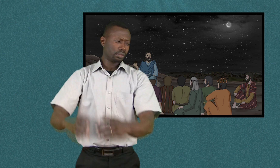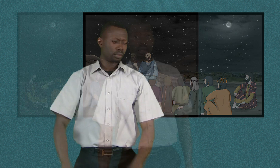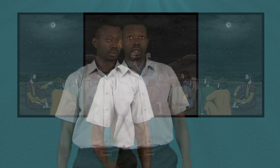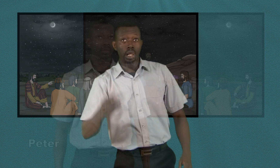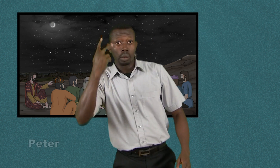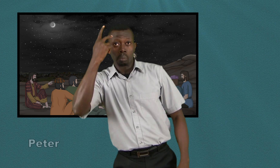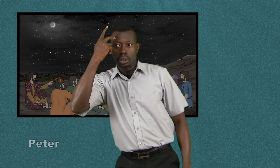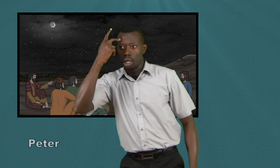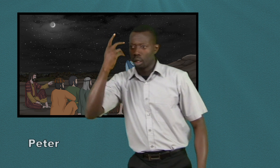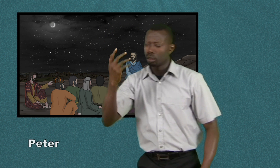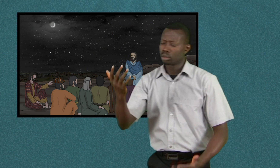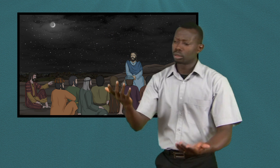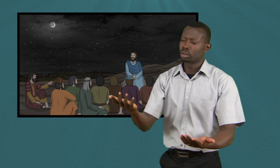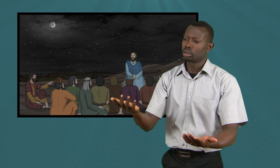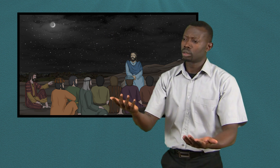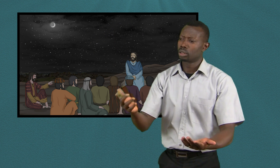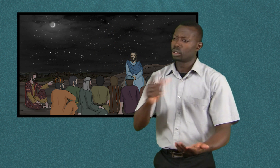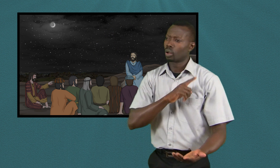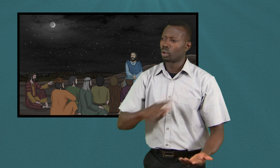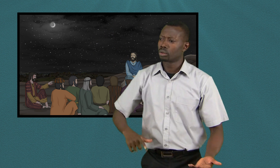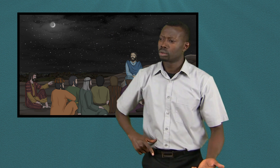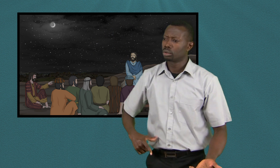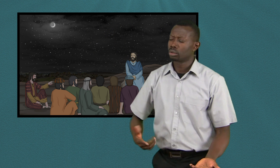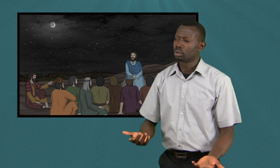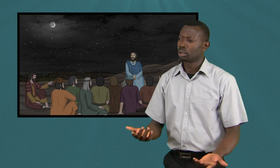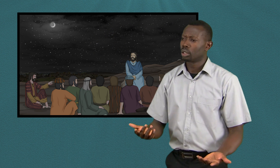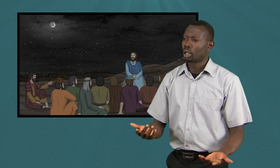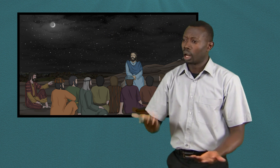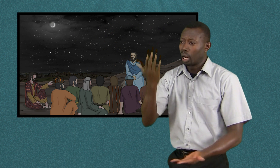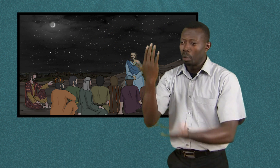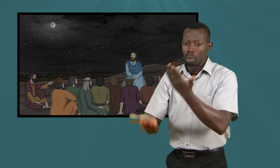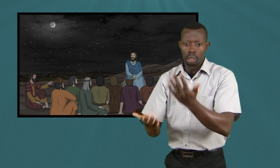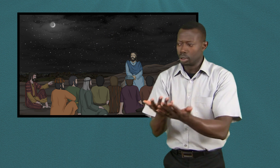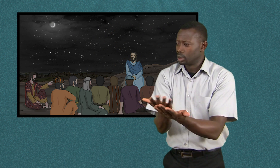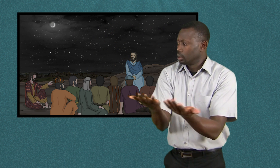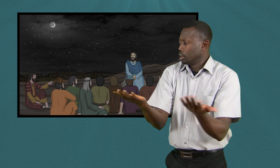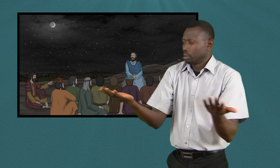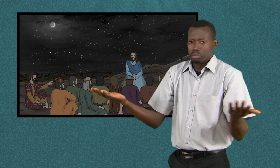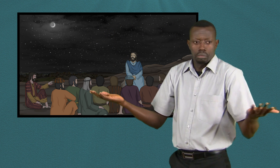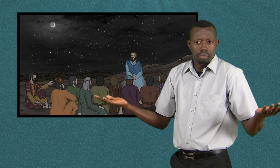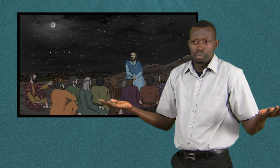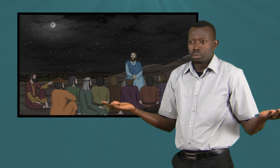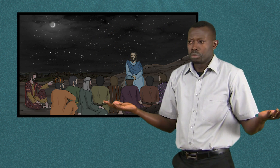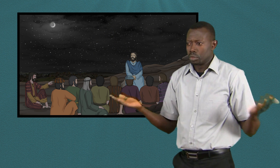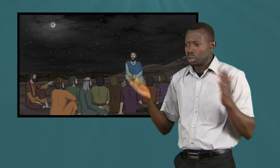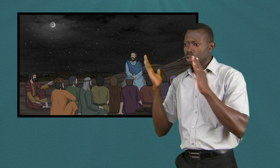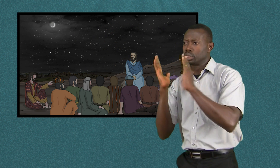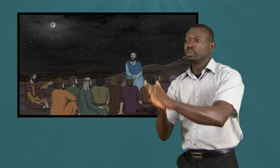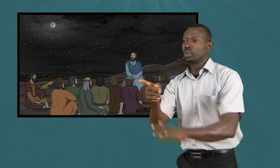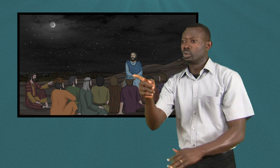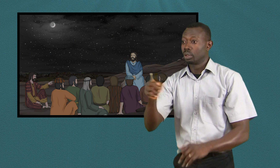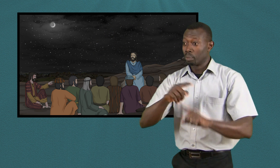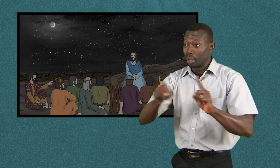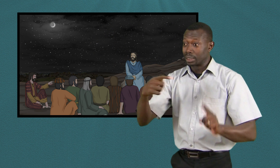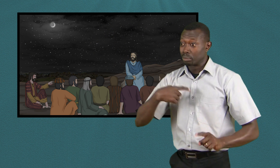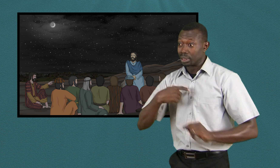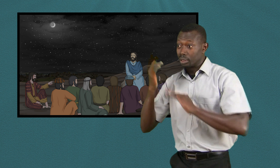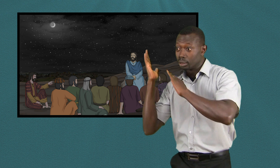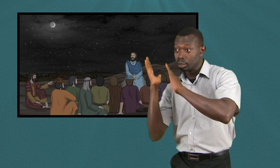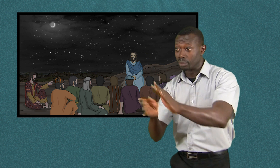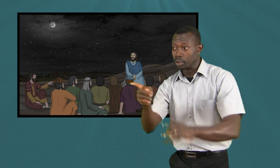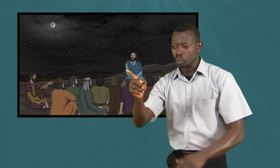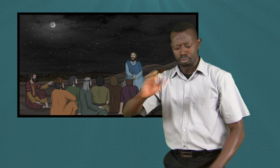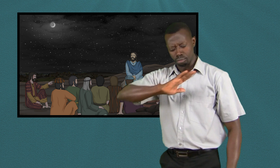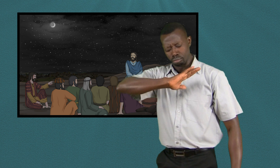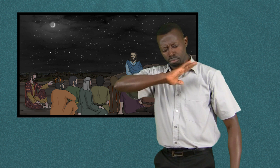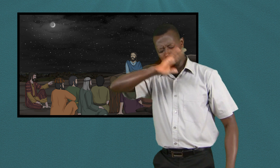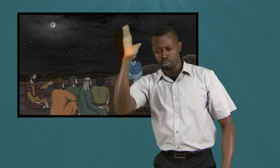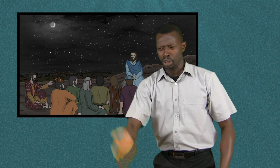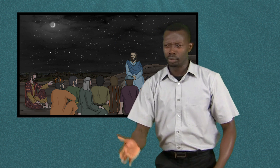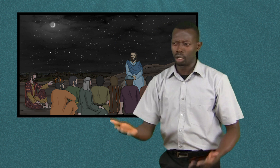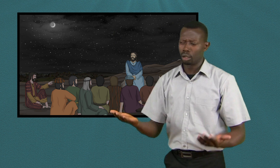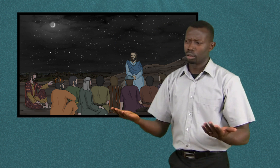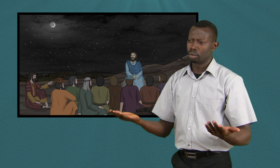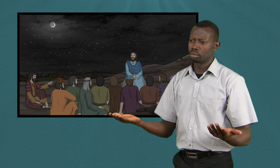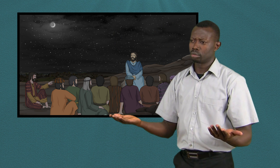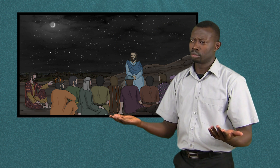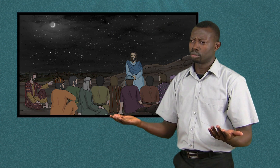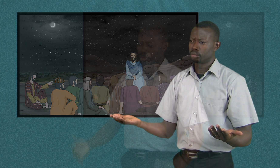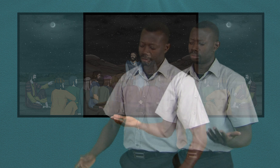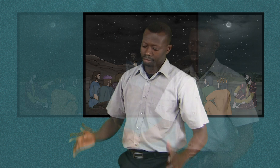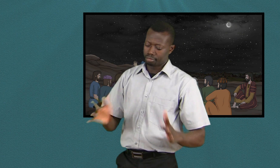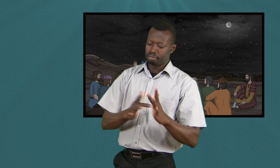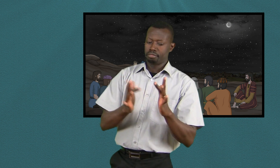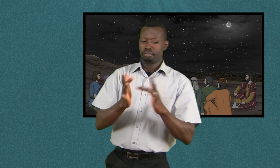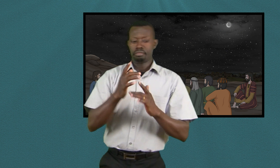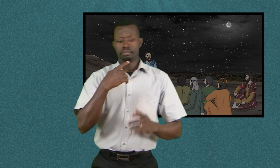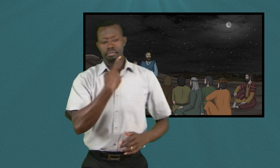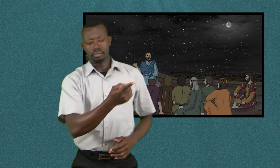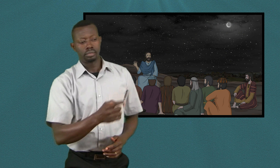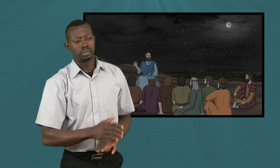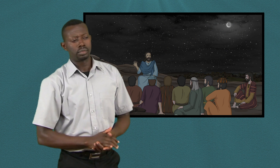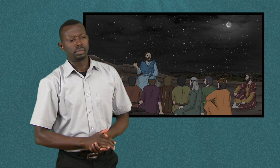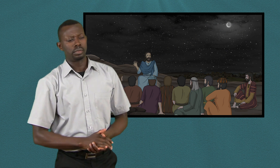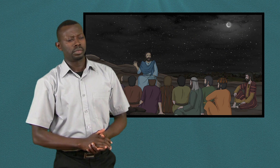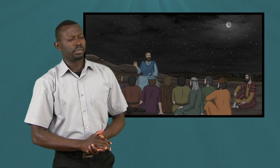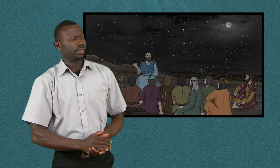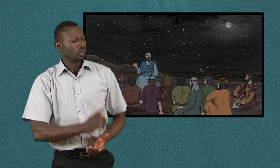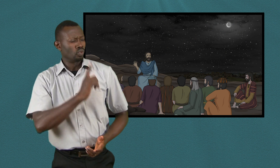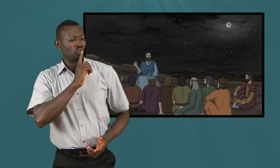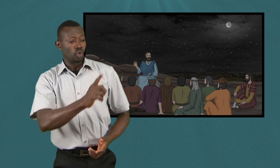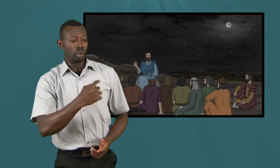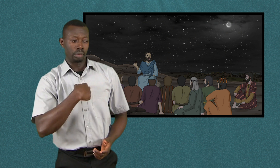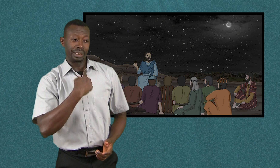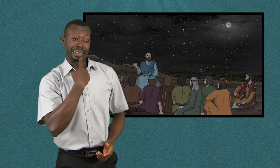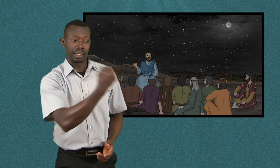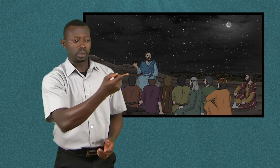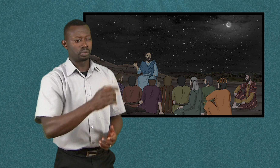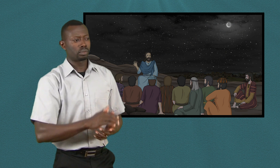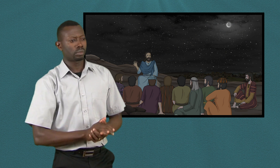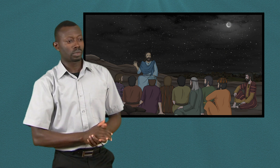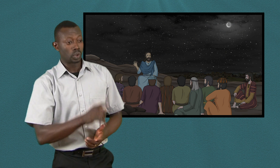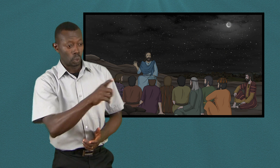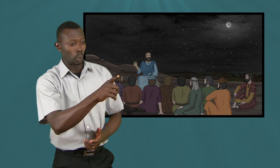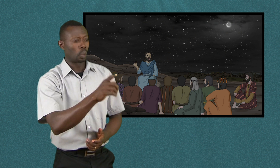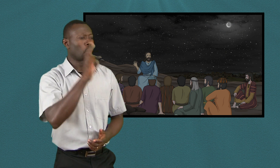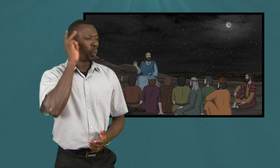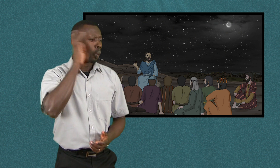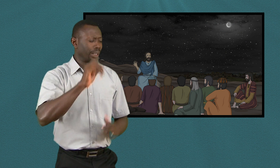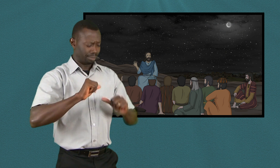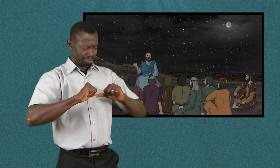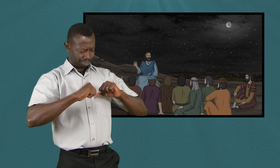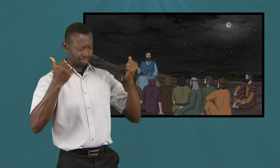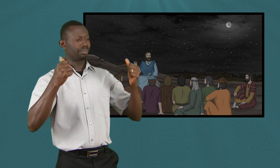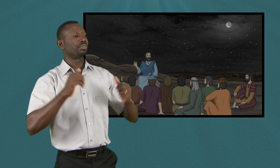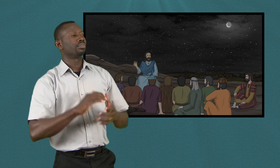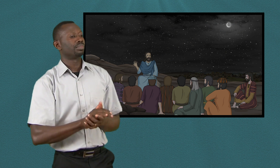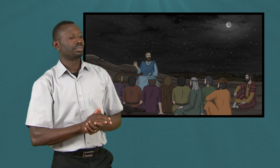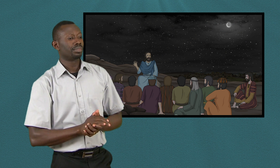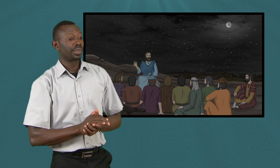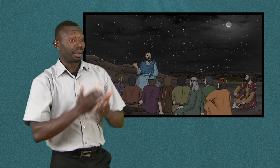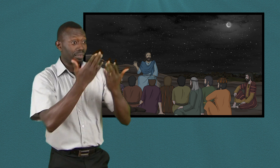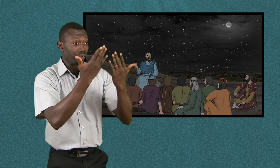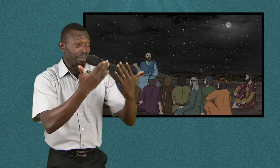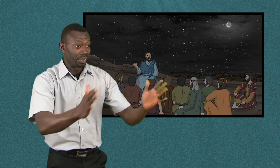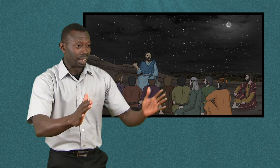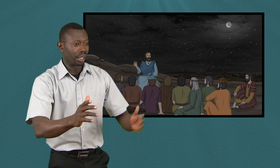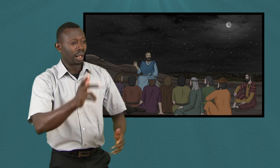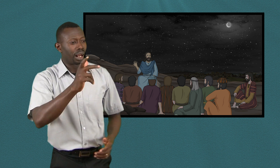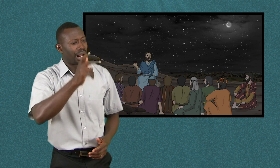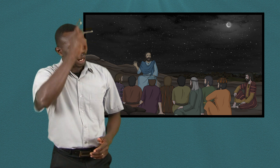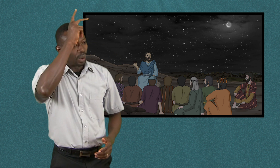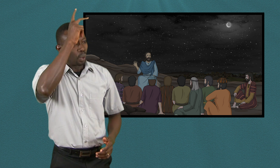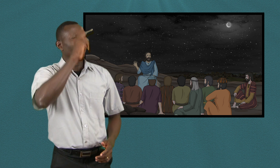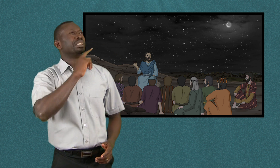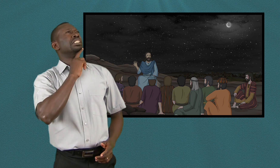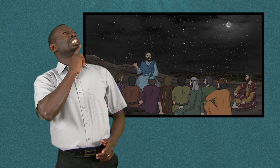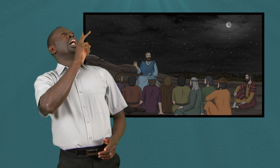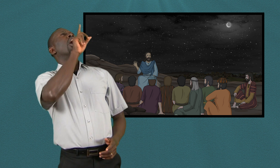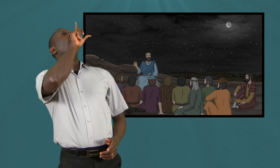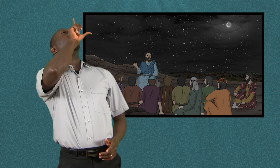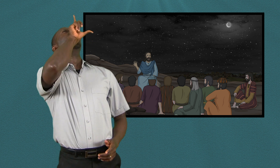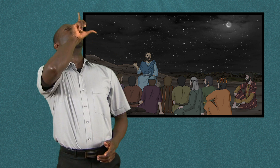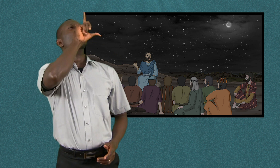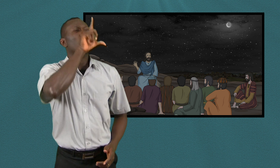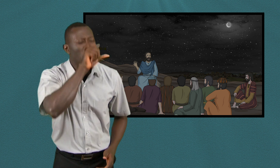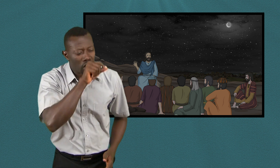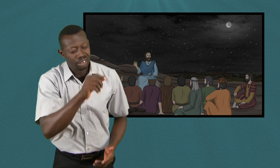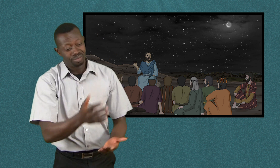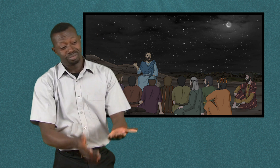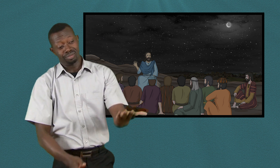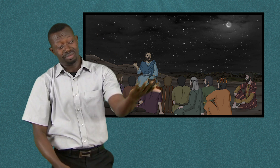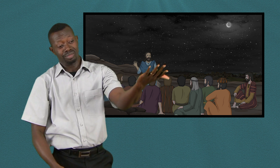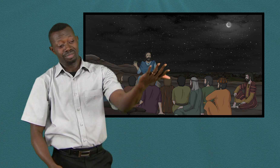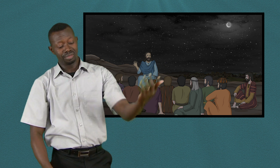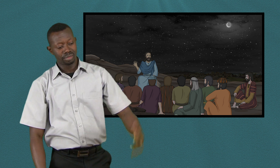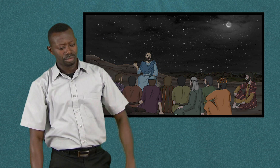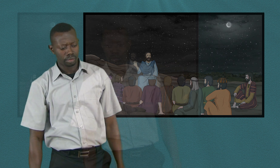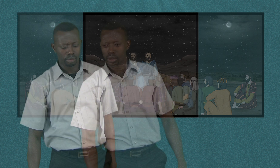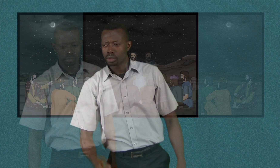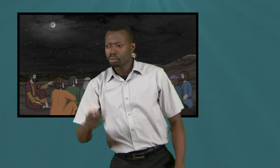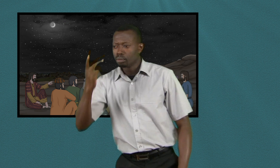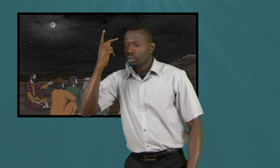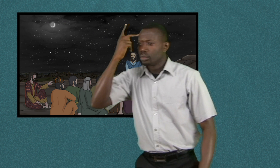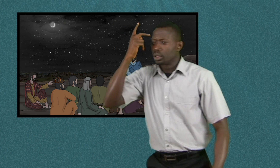“Truly I tell you,” Jesus declared, “this very night, before the rooster crows, you will deny Me three times.”